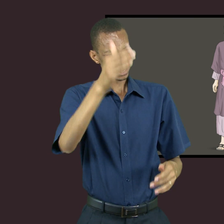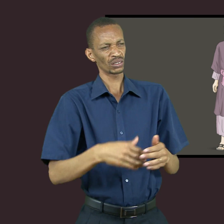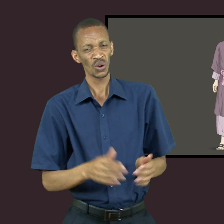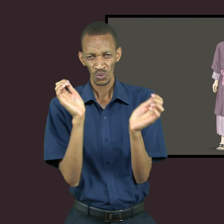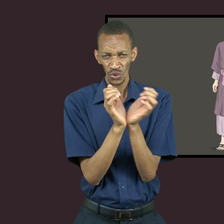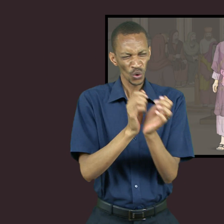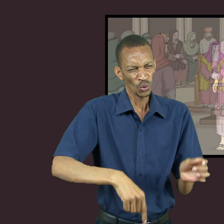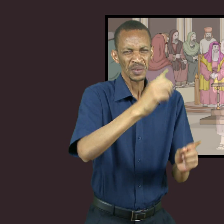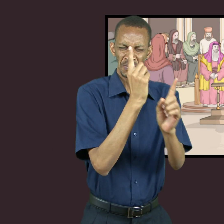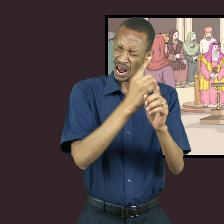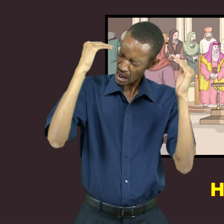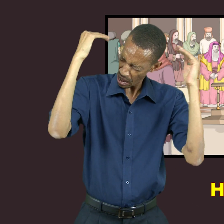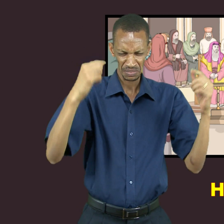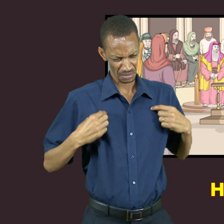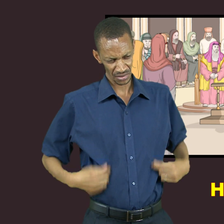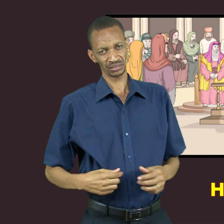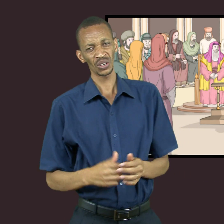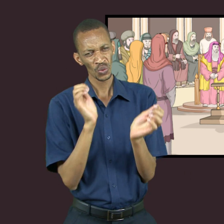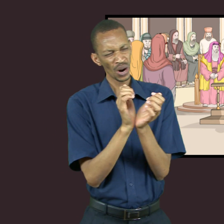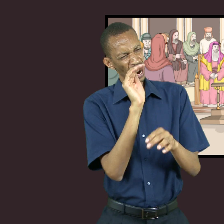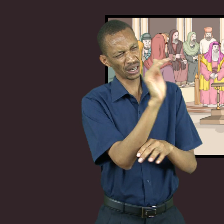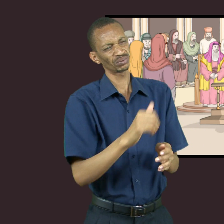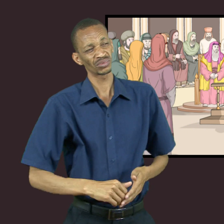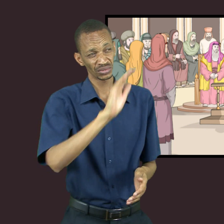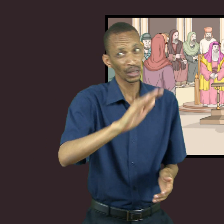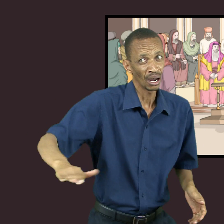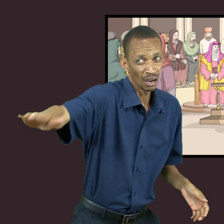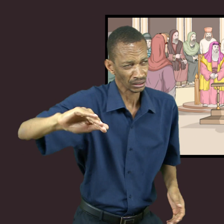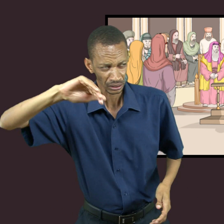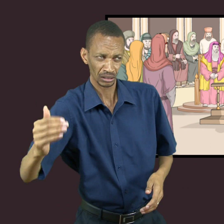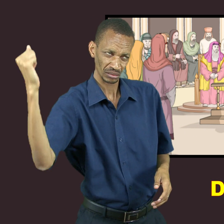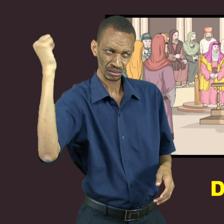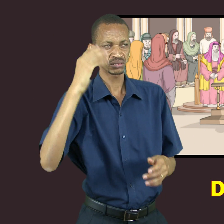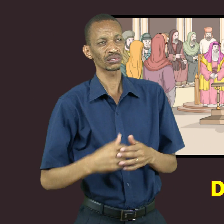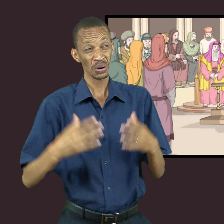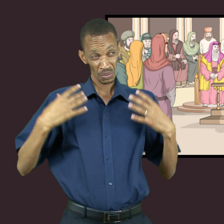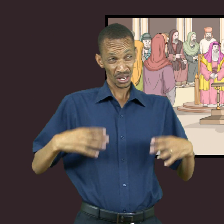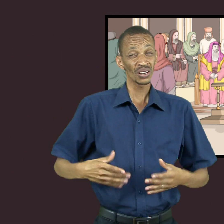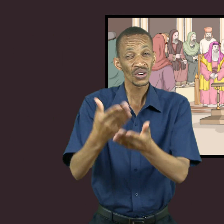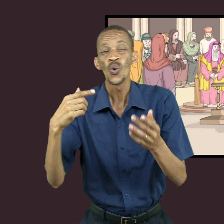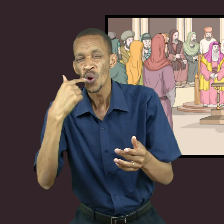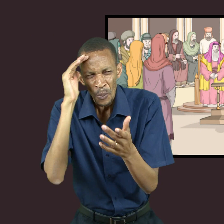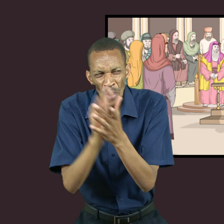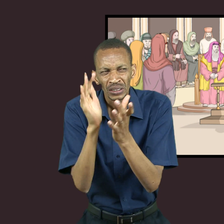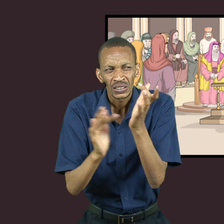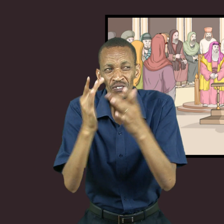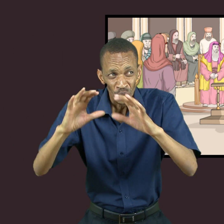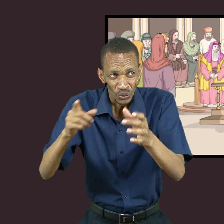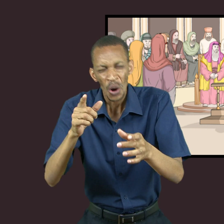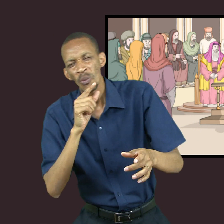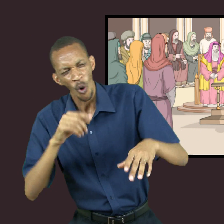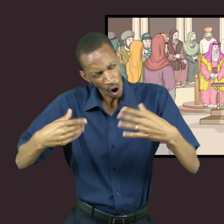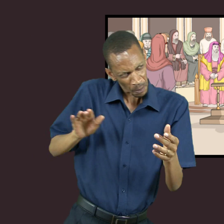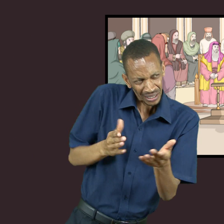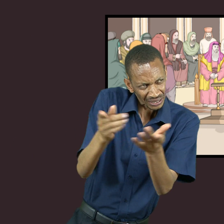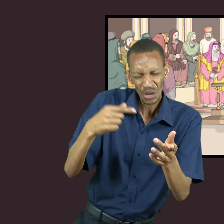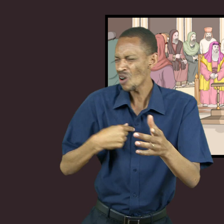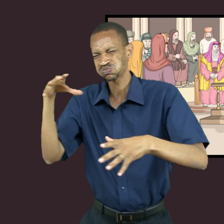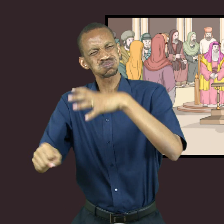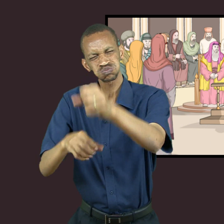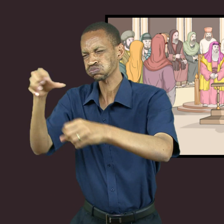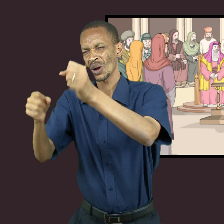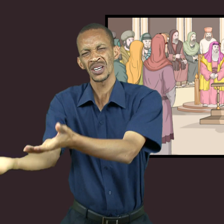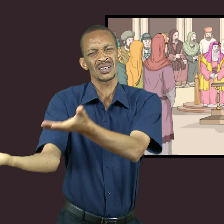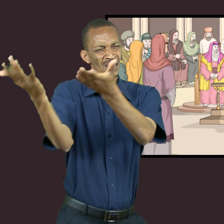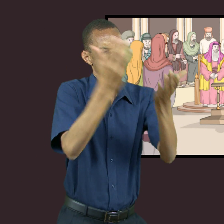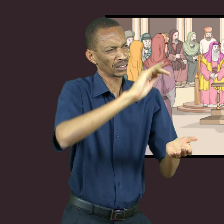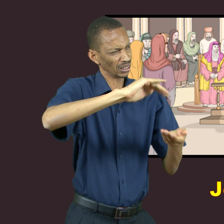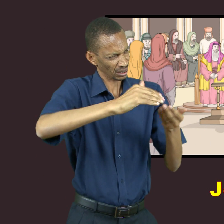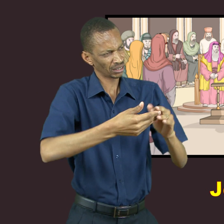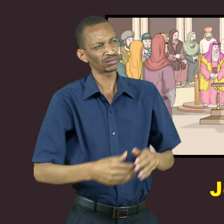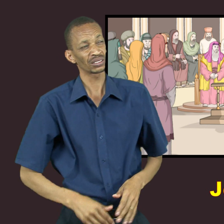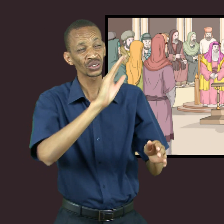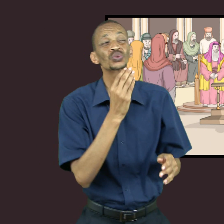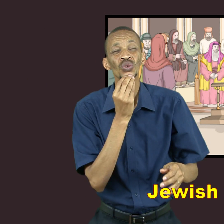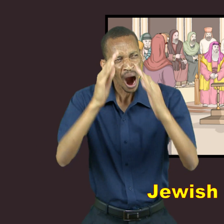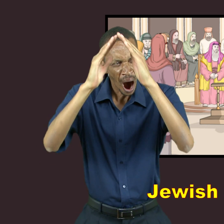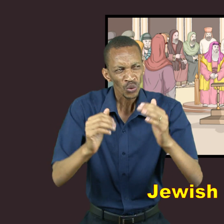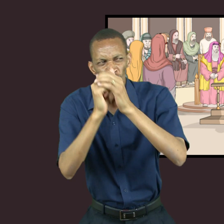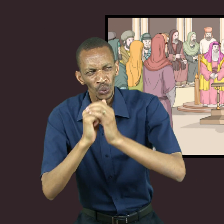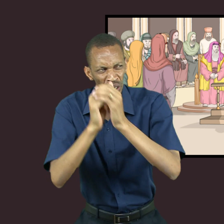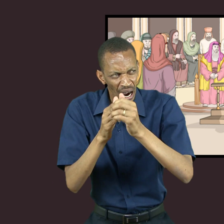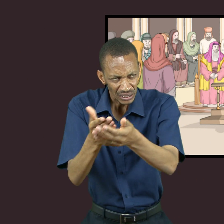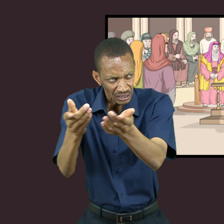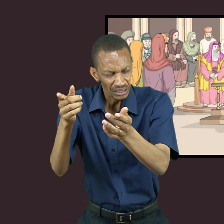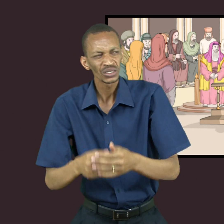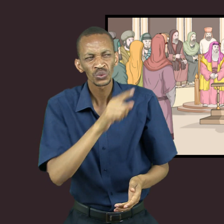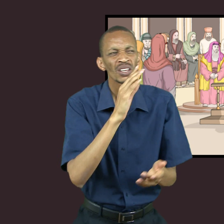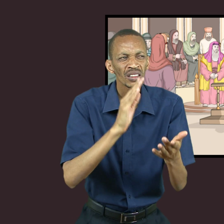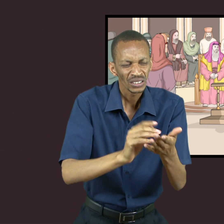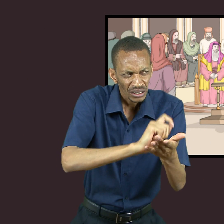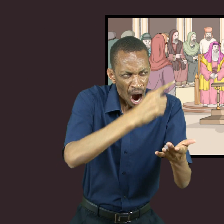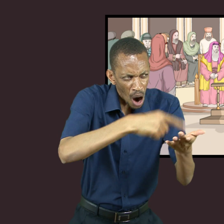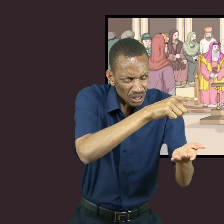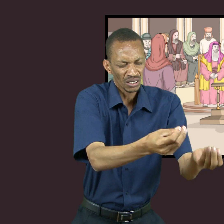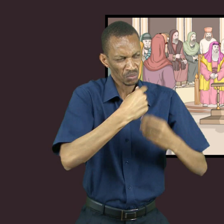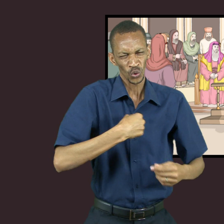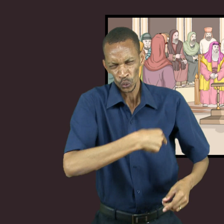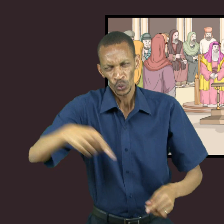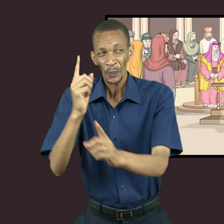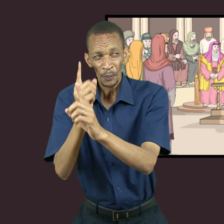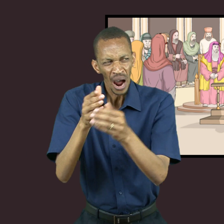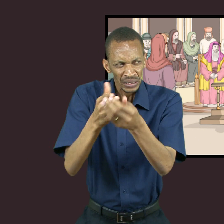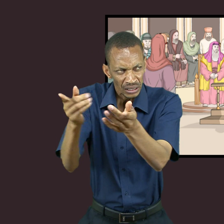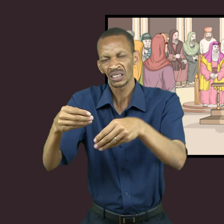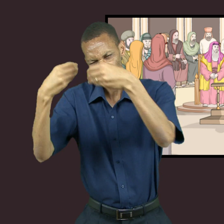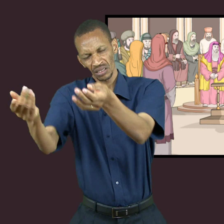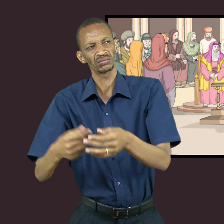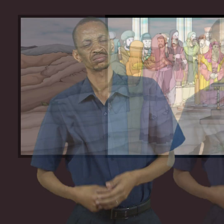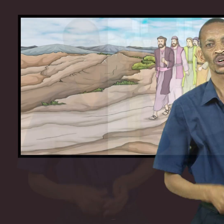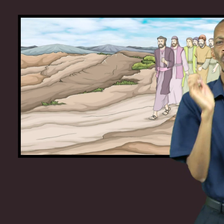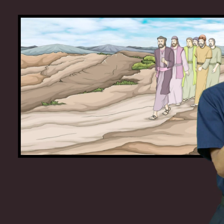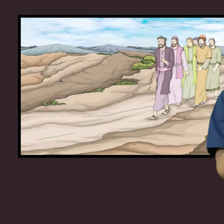He approached the high priest and requested letters to the synagogues in Damascus, so that if he found any men or women belonging to the Way, he could bring them as prisoners to Jerusalem.